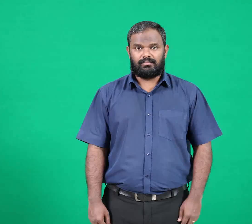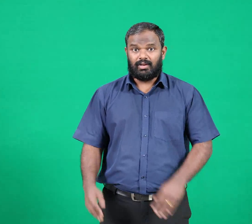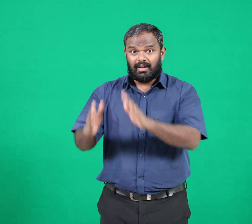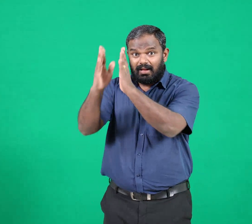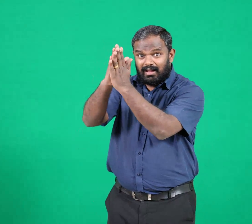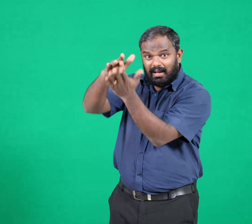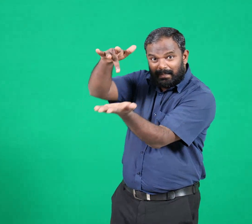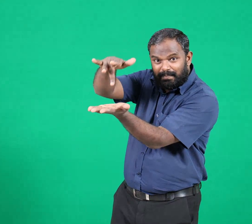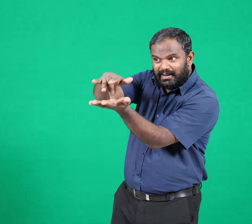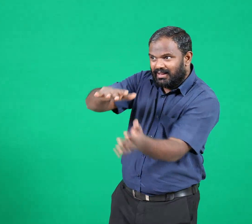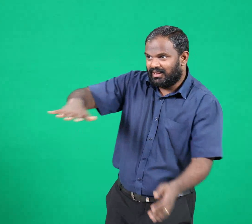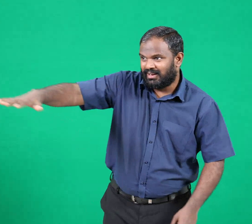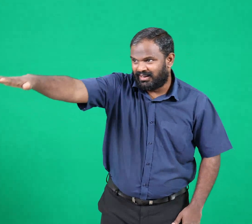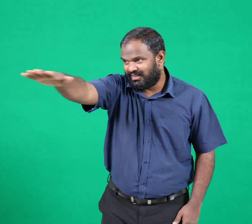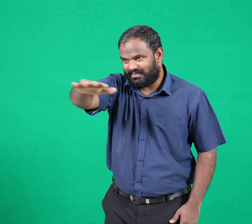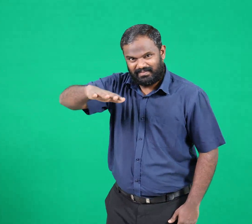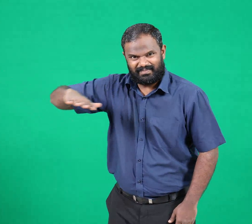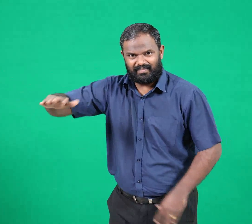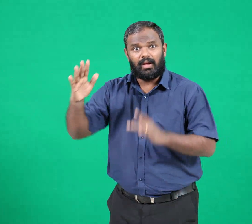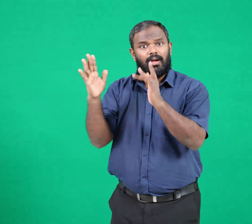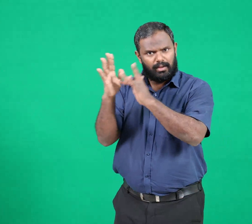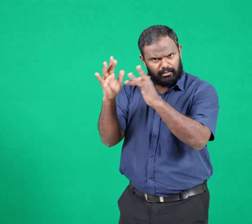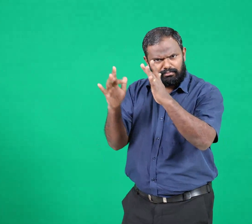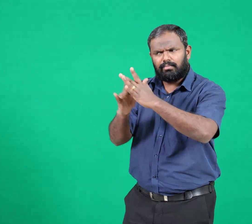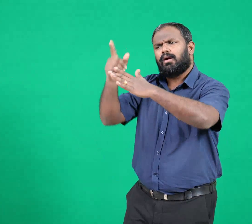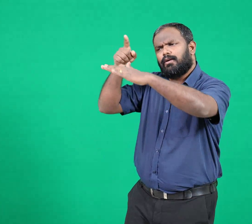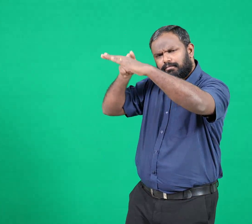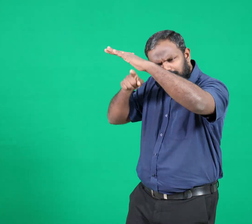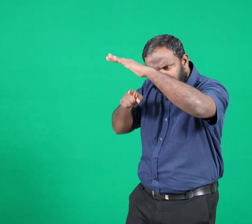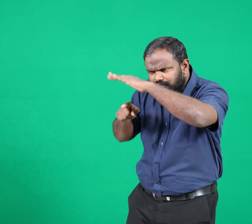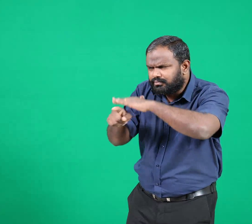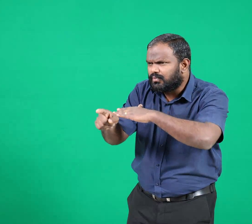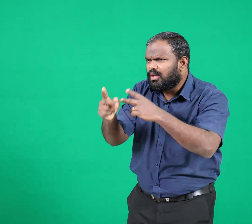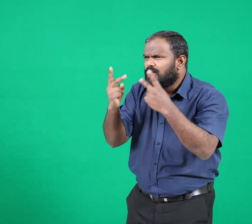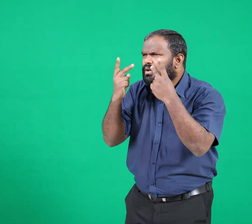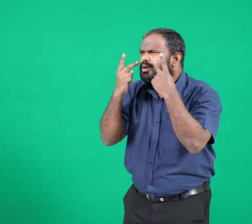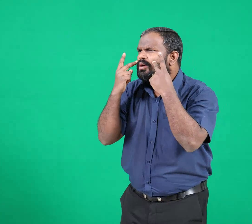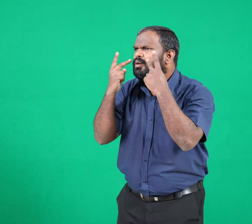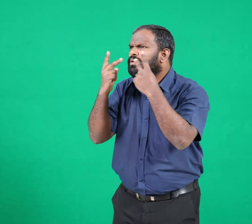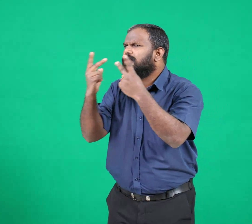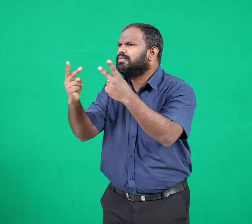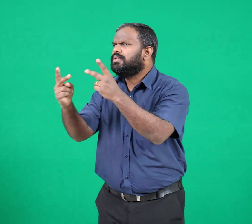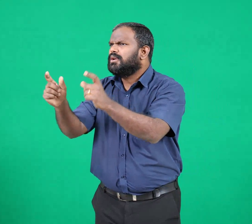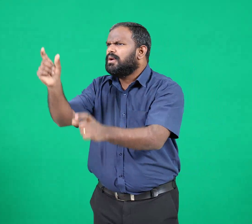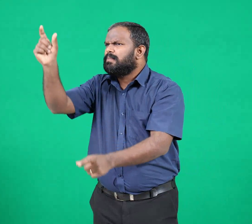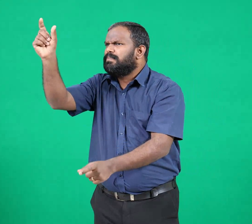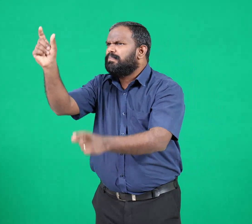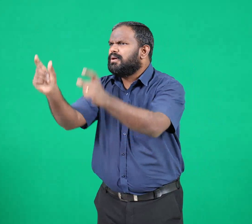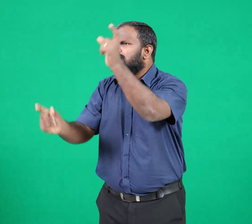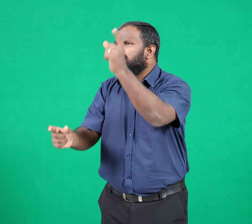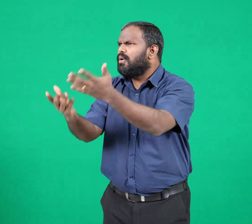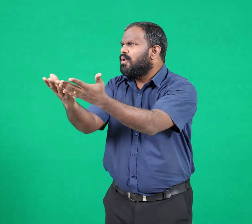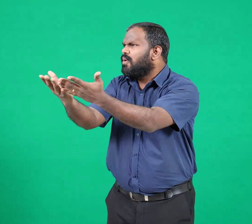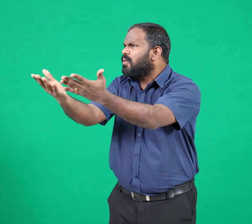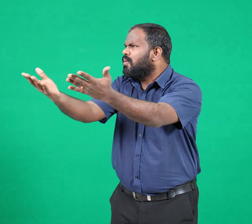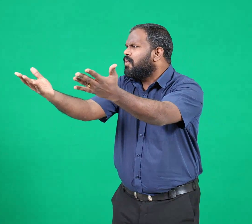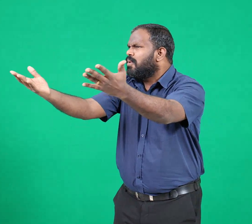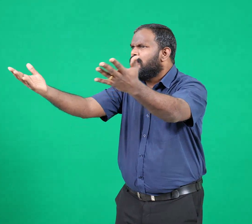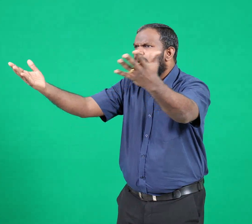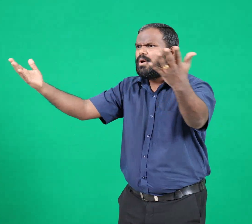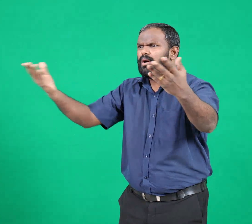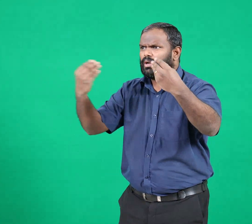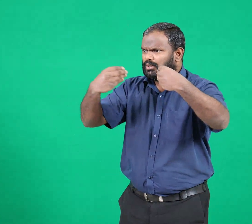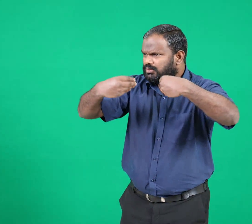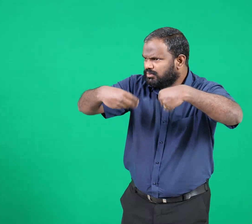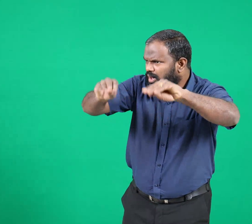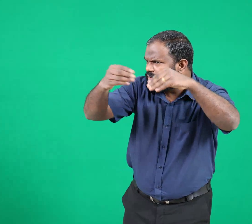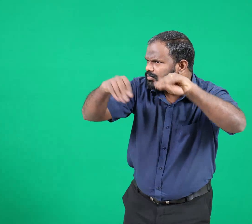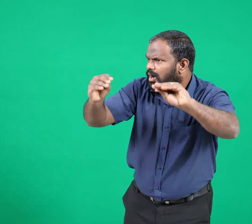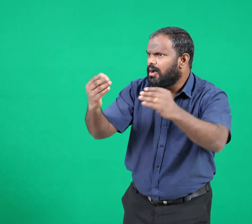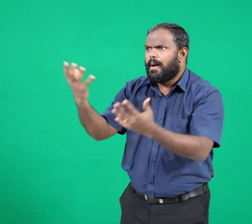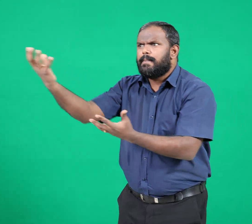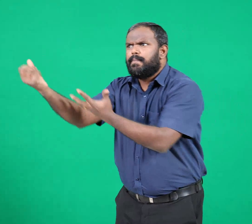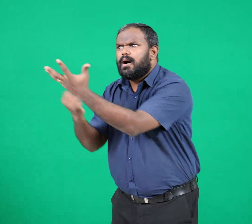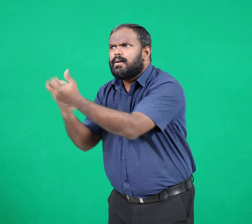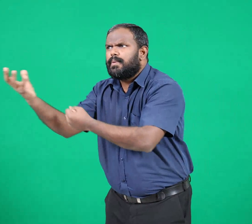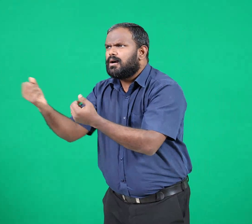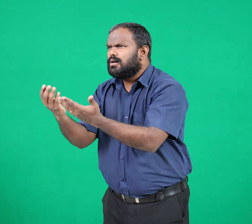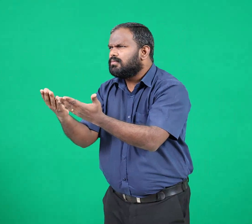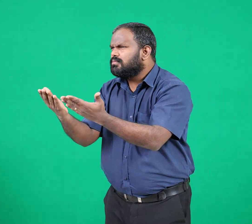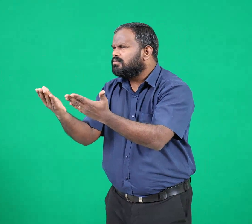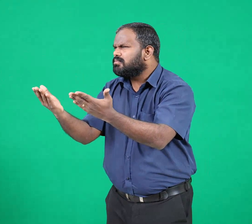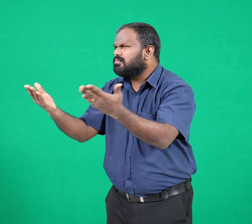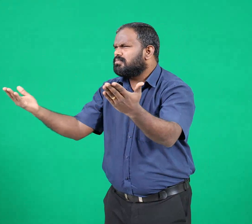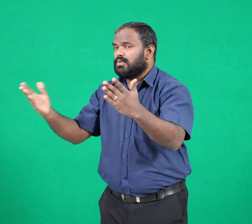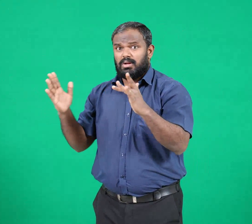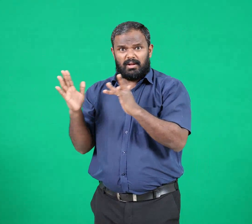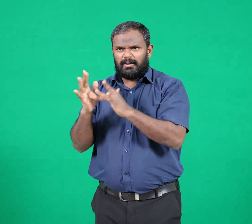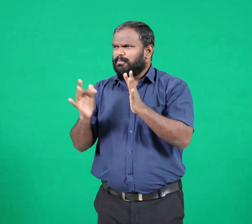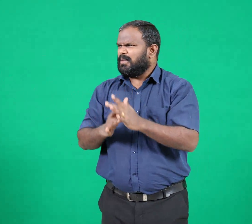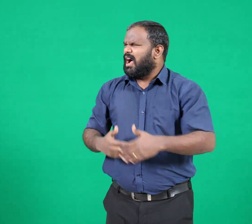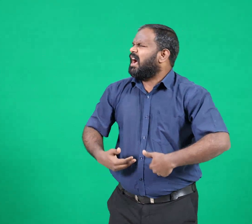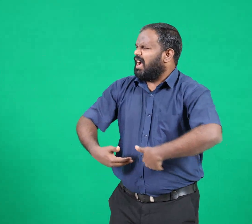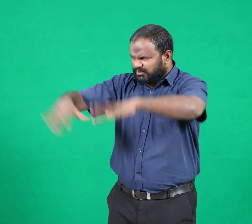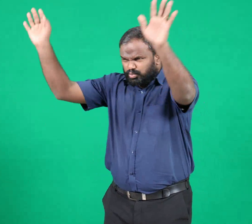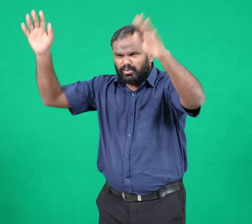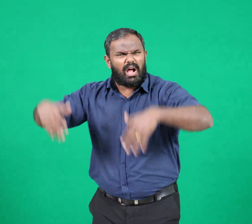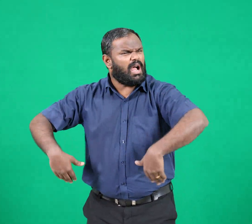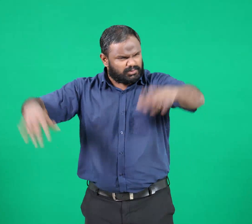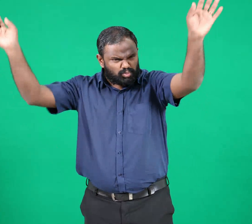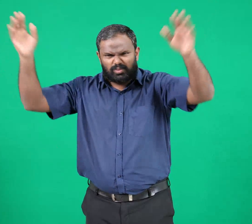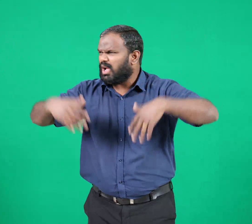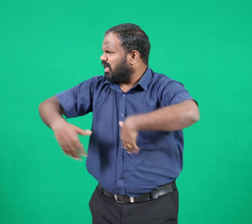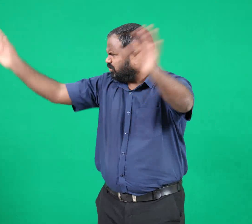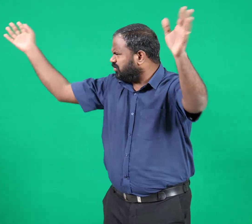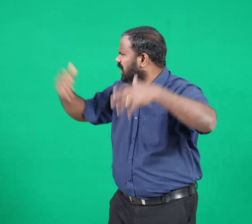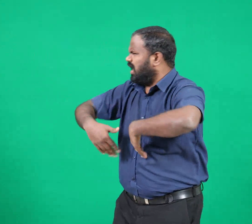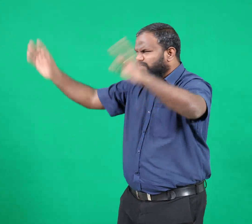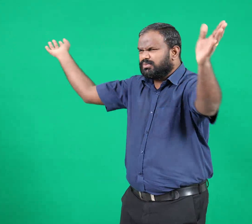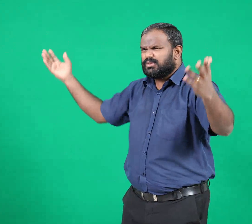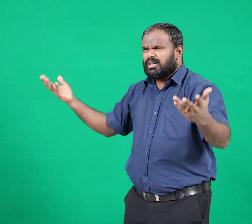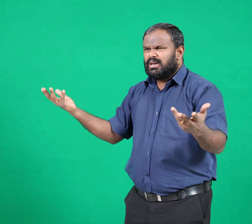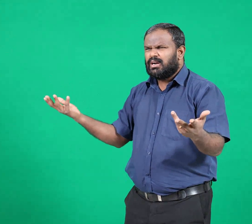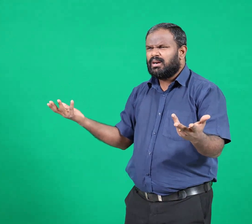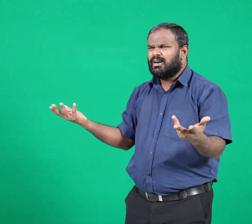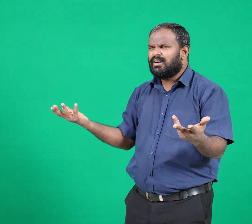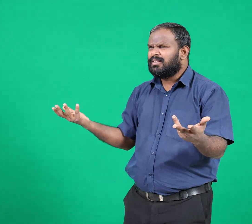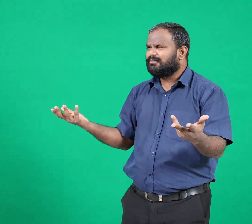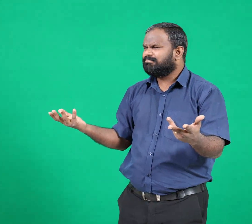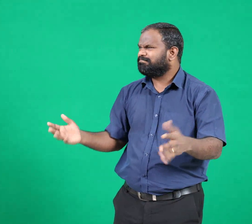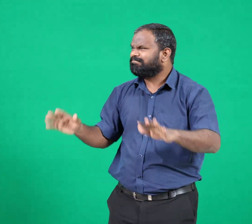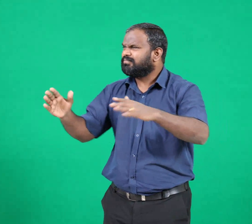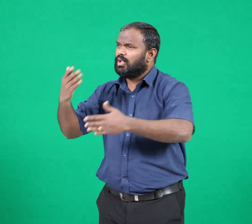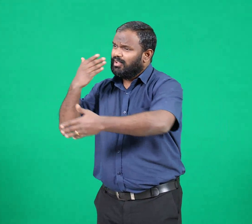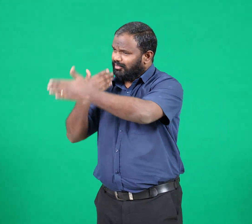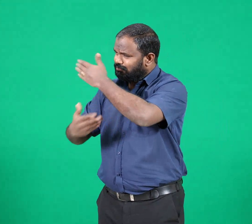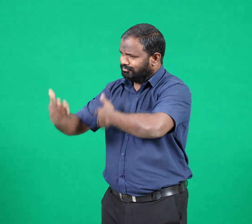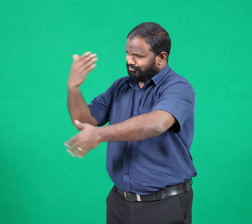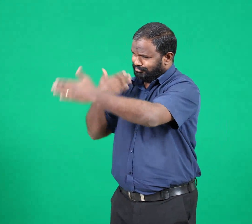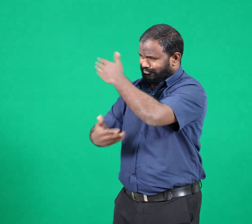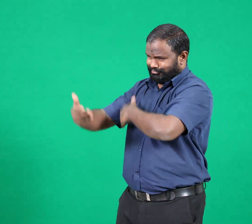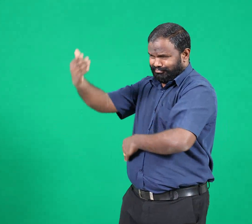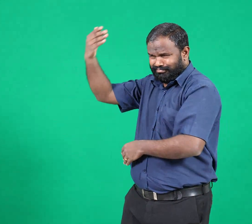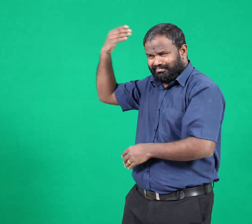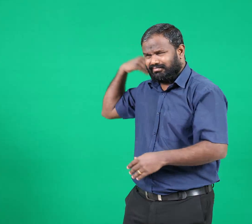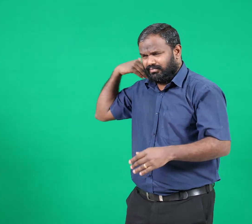Then Jesus entered the temple courts and began to drive out those who were selling there.